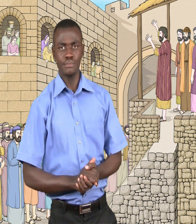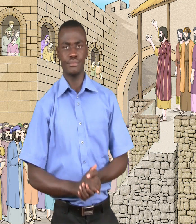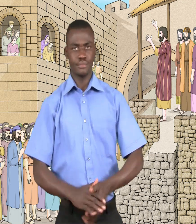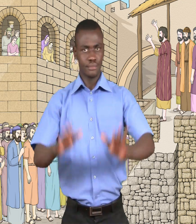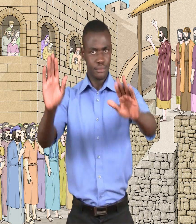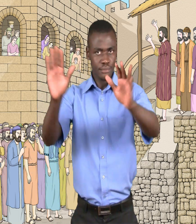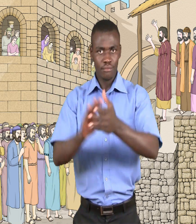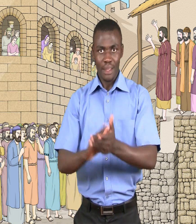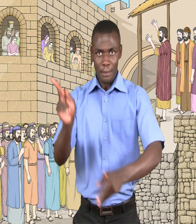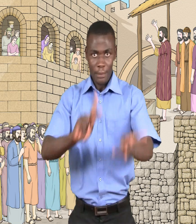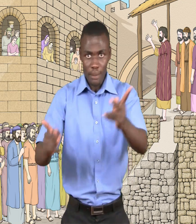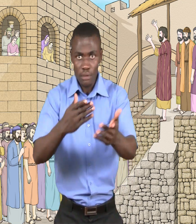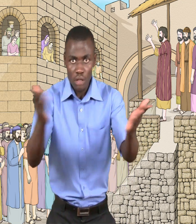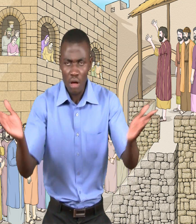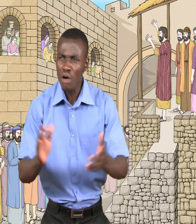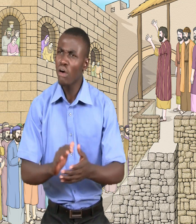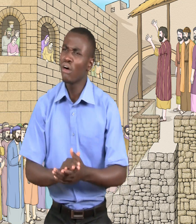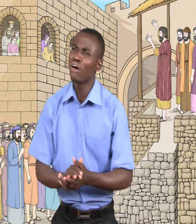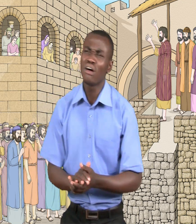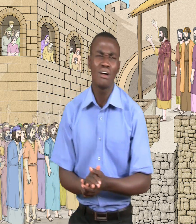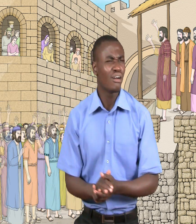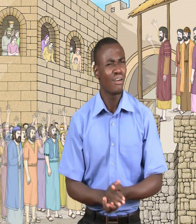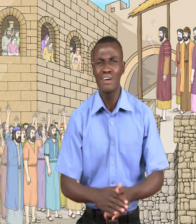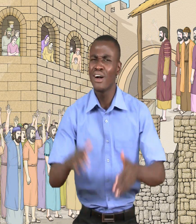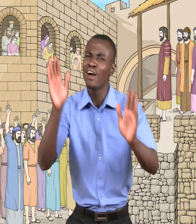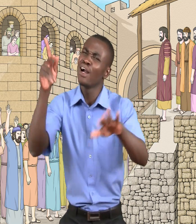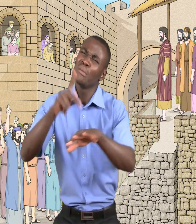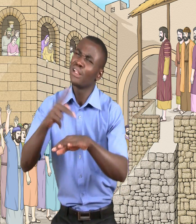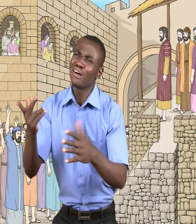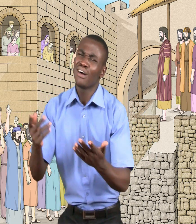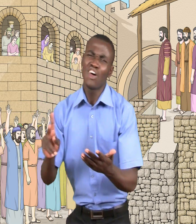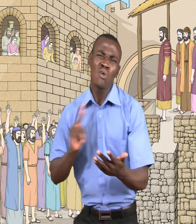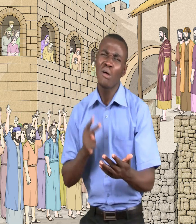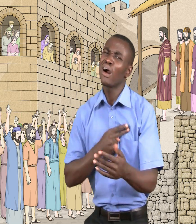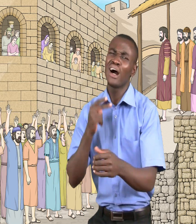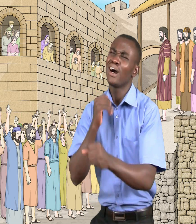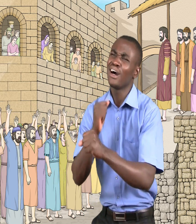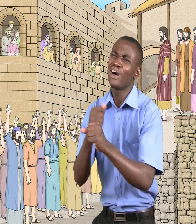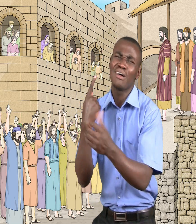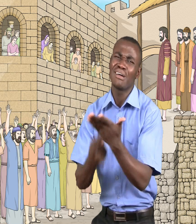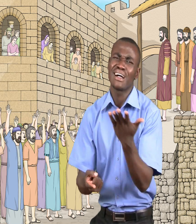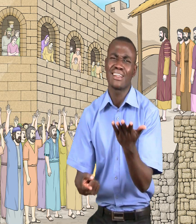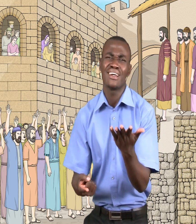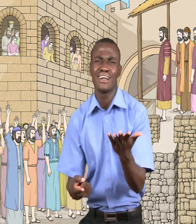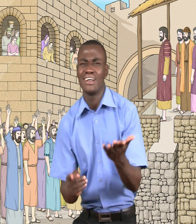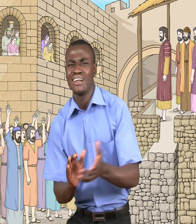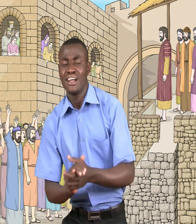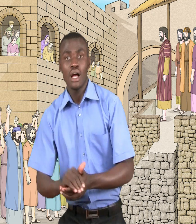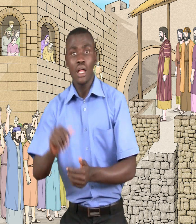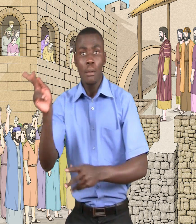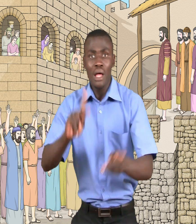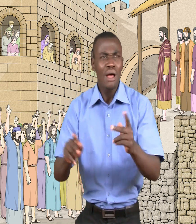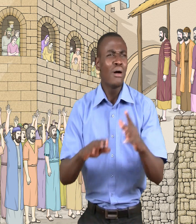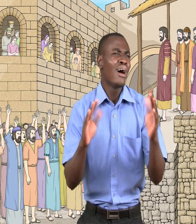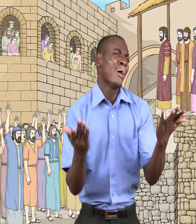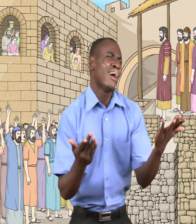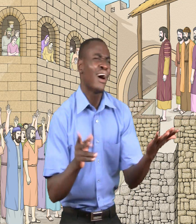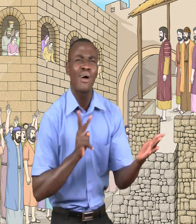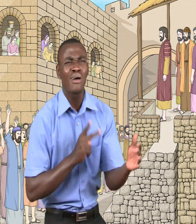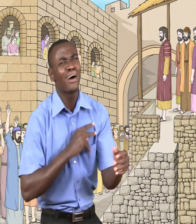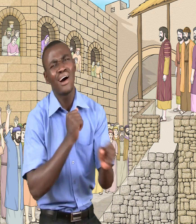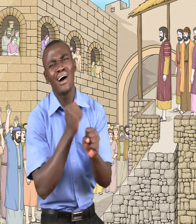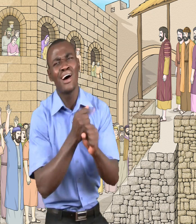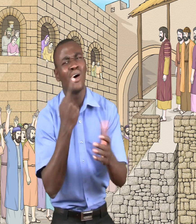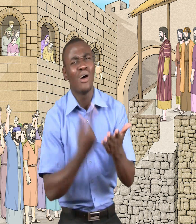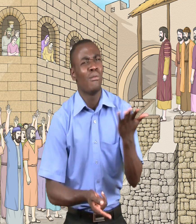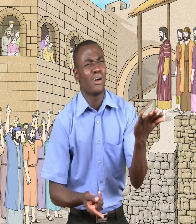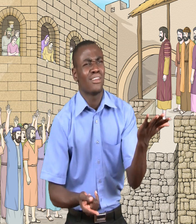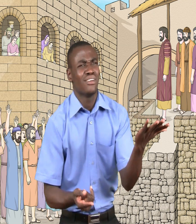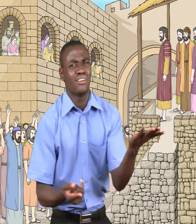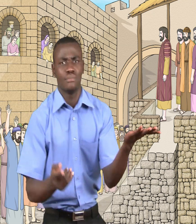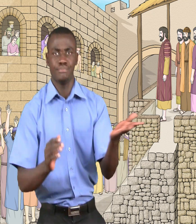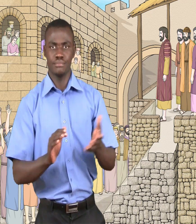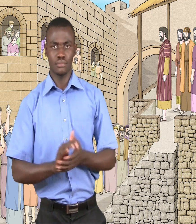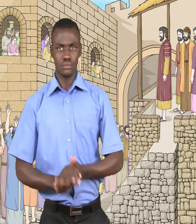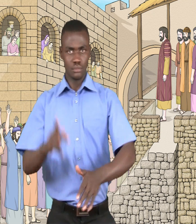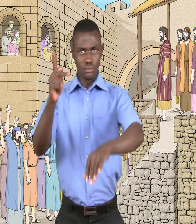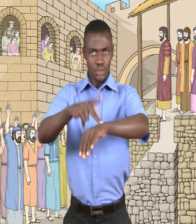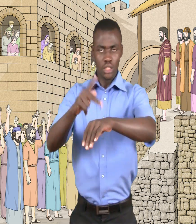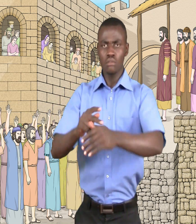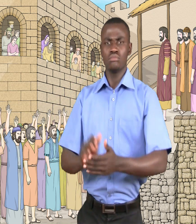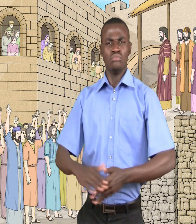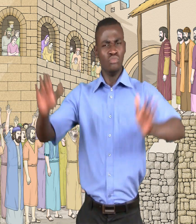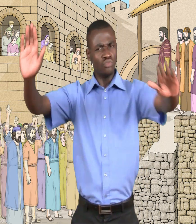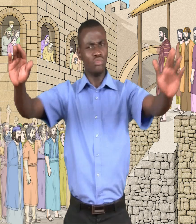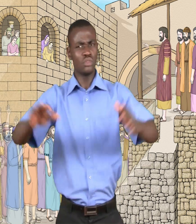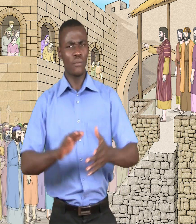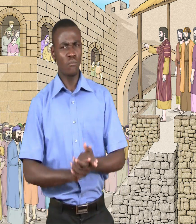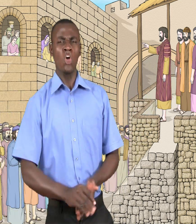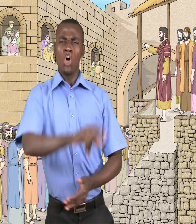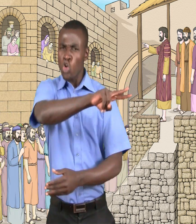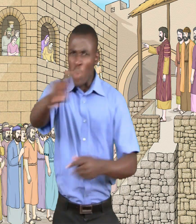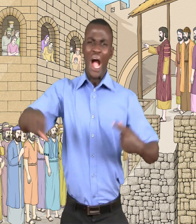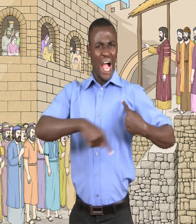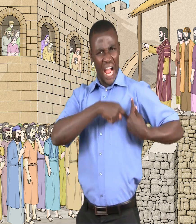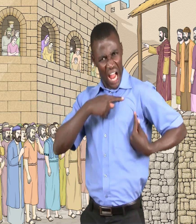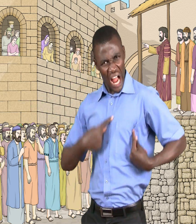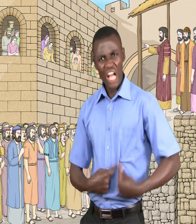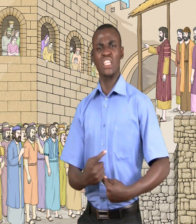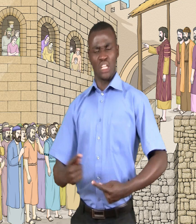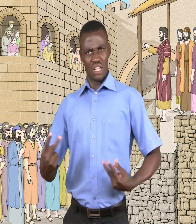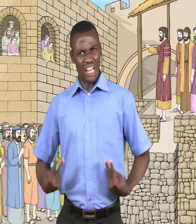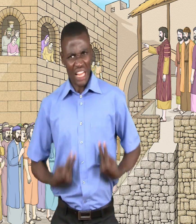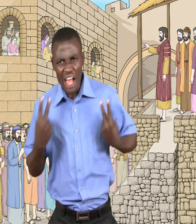When the people heard this, they were cut to the heart and asked Peter and the other apostles, “Brothers, what shall we do?”